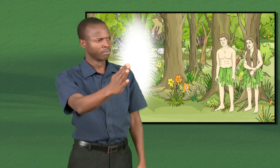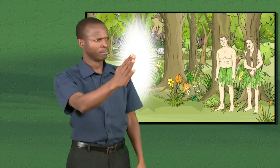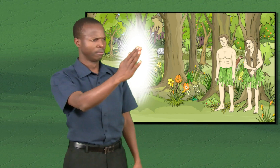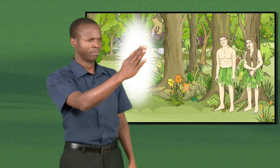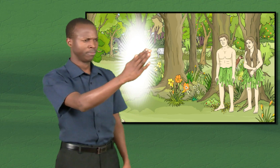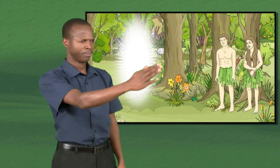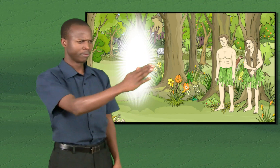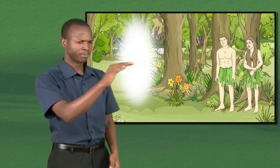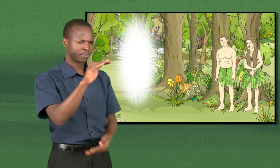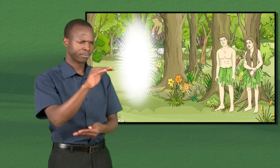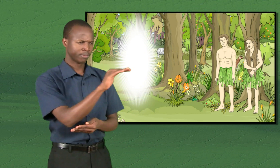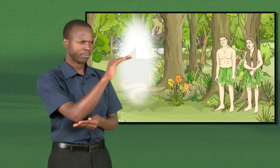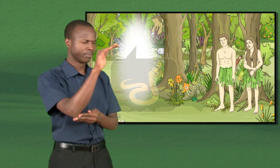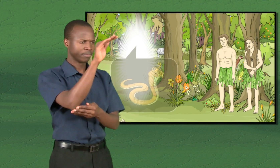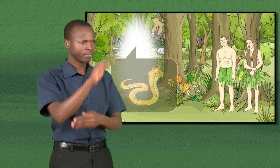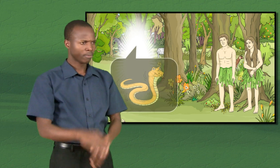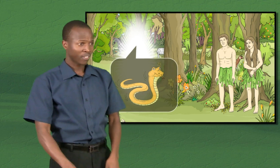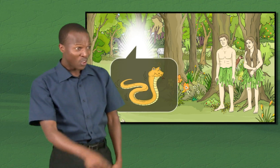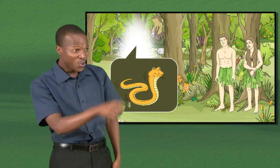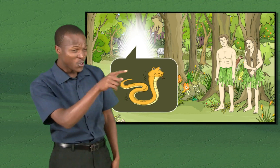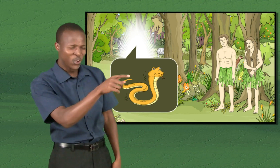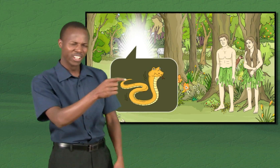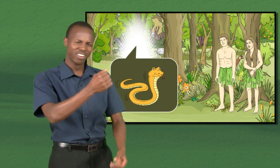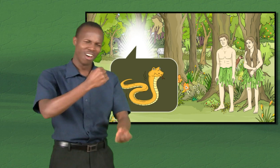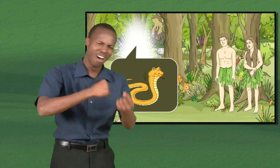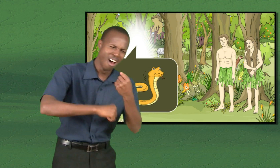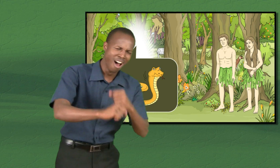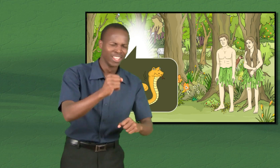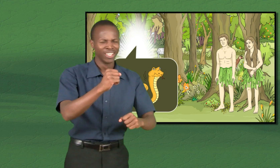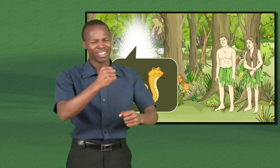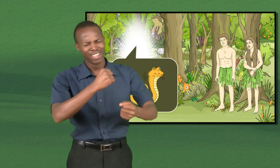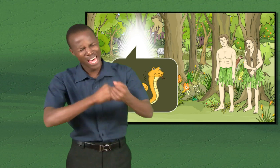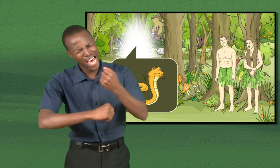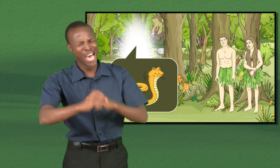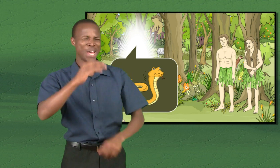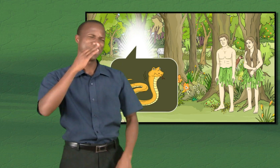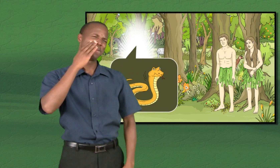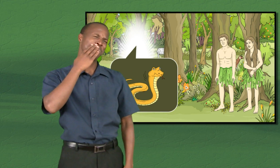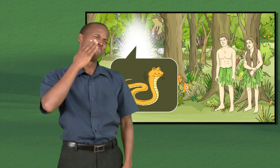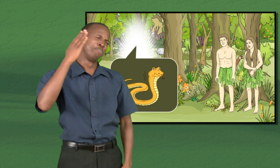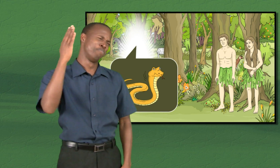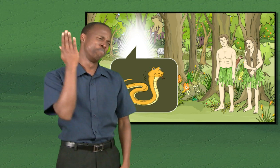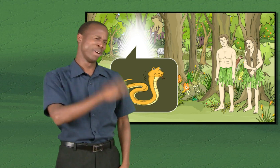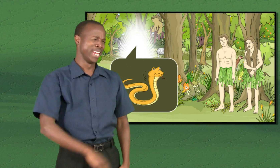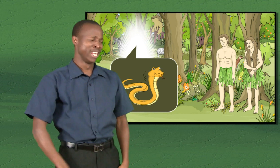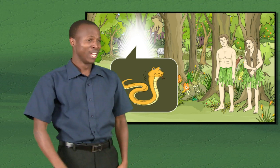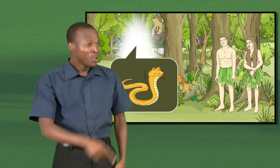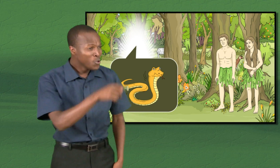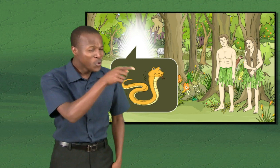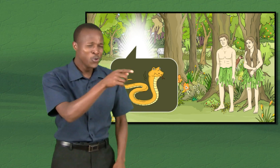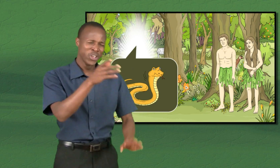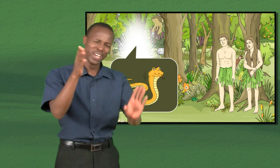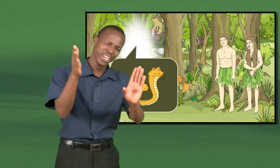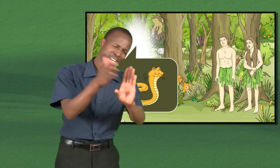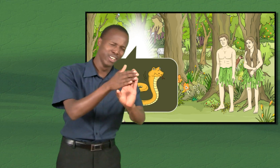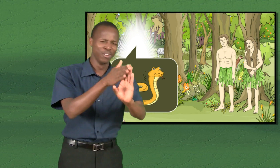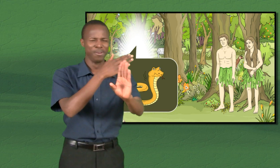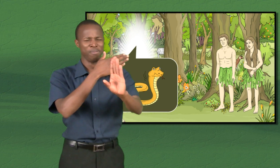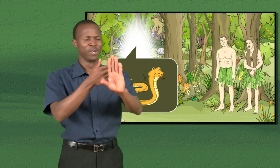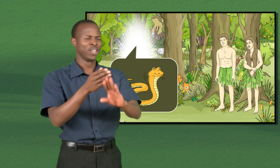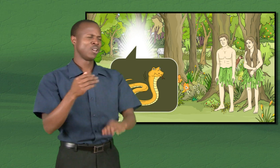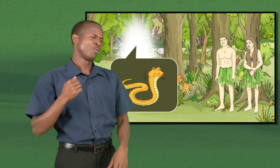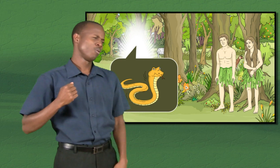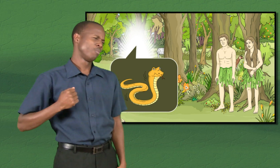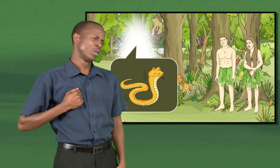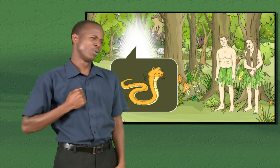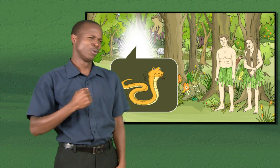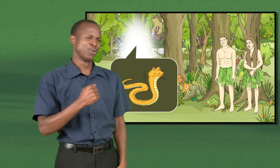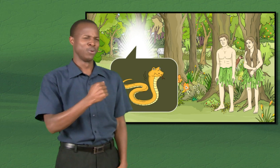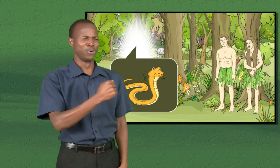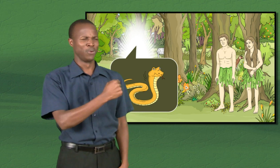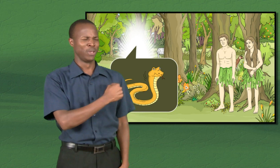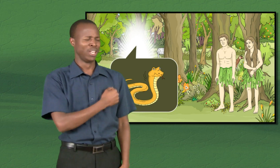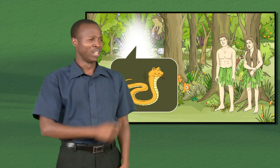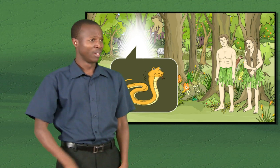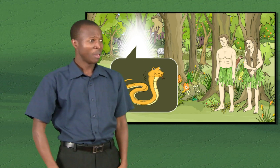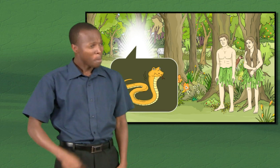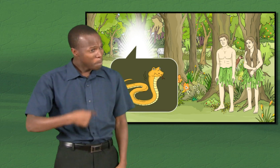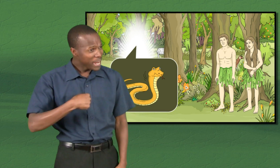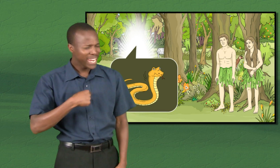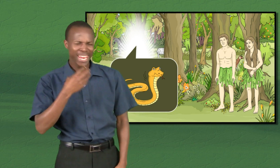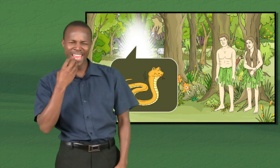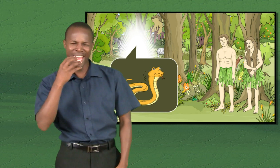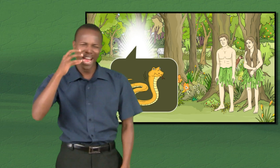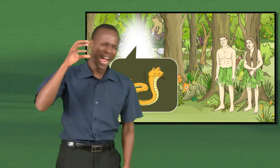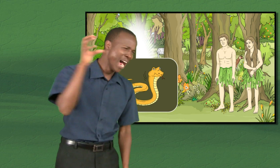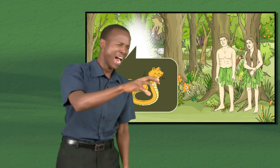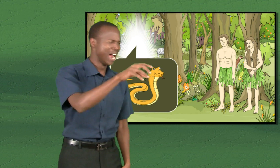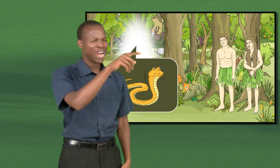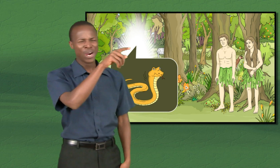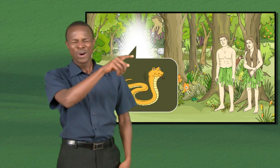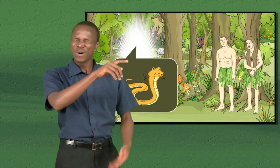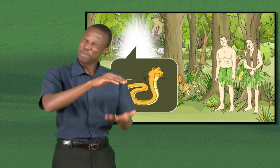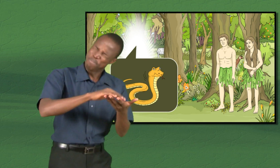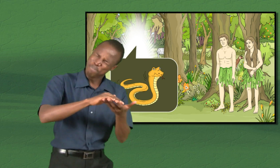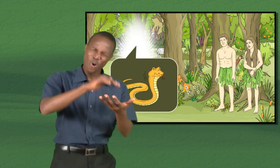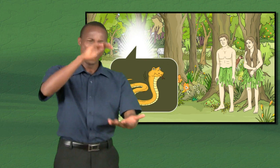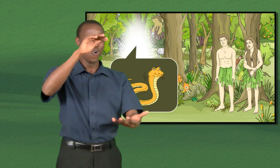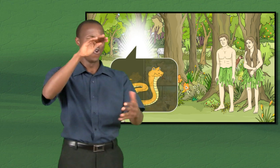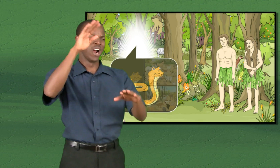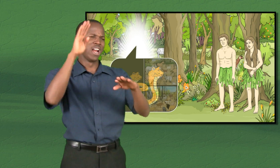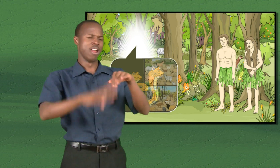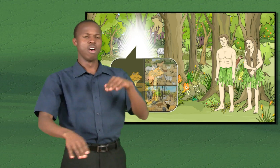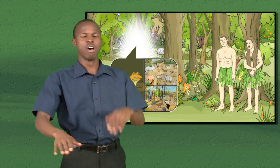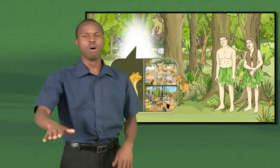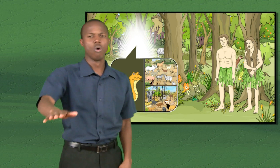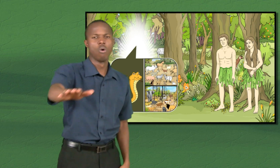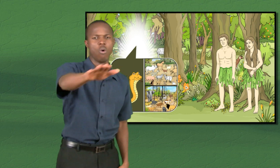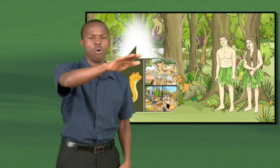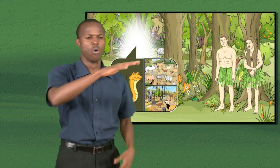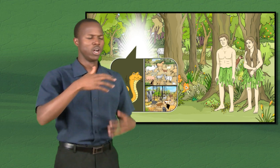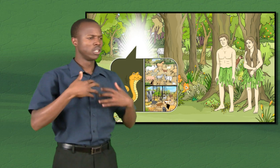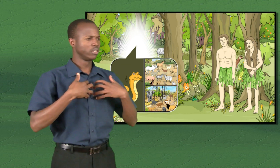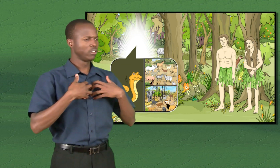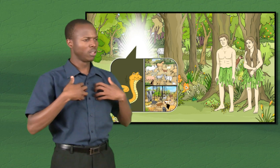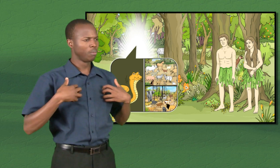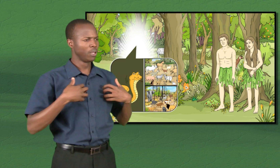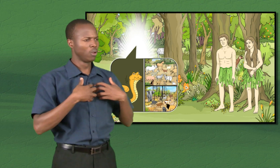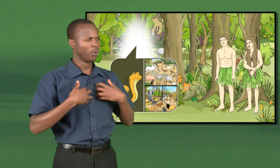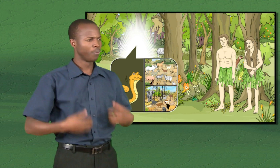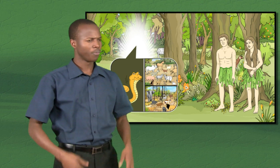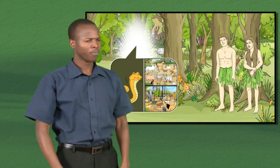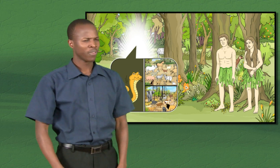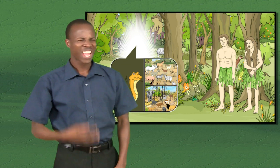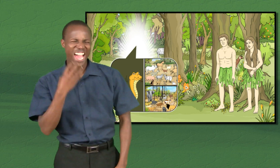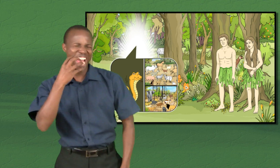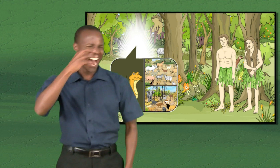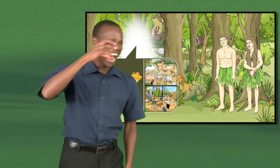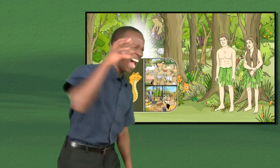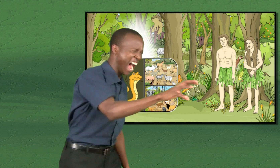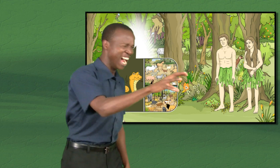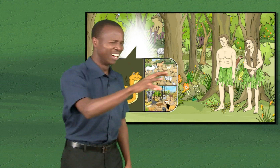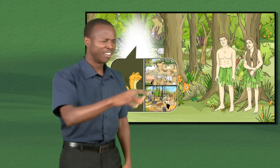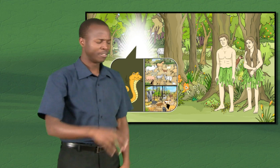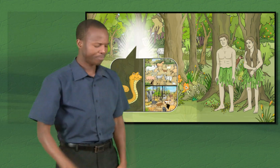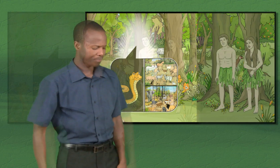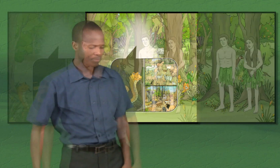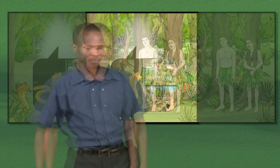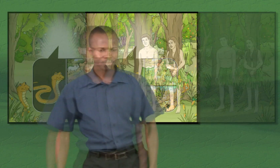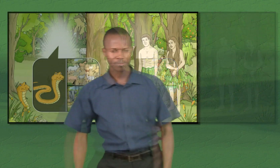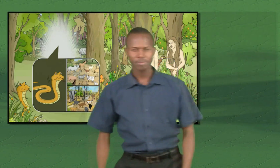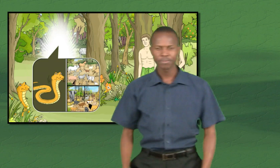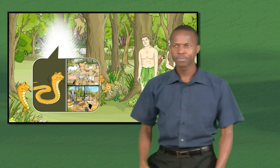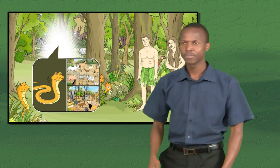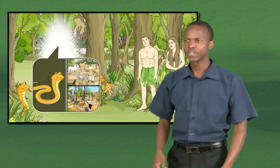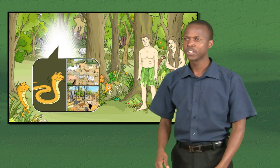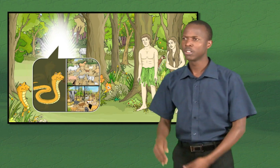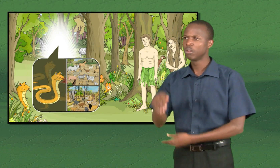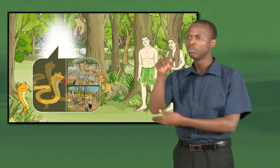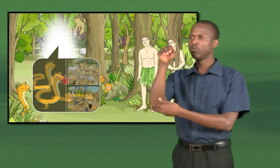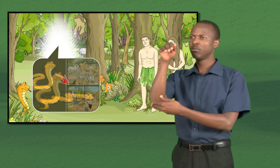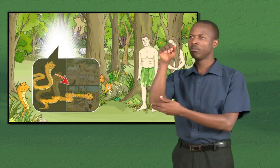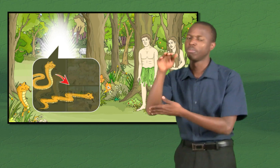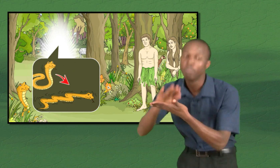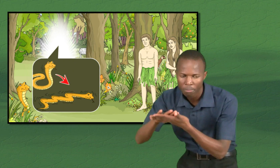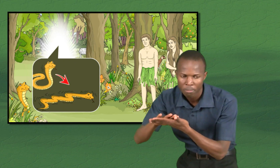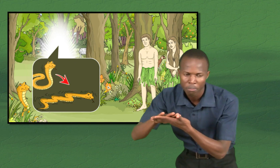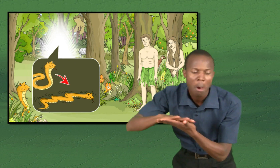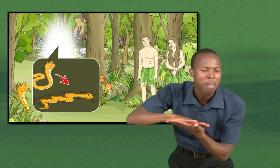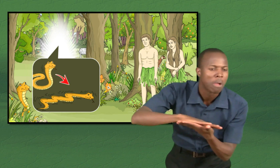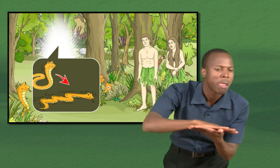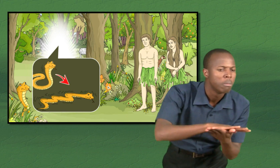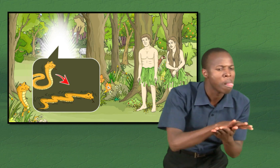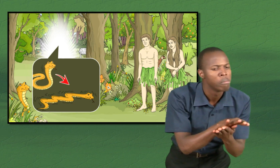So the LORD God said to the serpent: “Because you have done this, cursed are you above all livestock and every beast of the field!